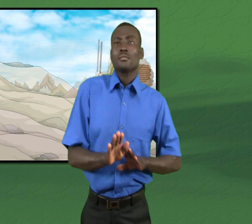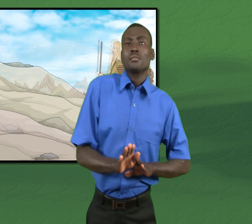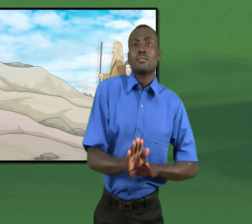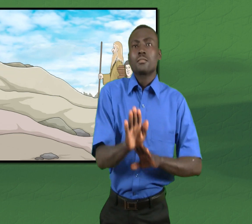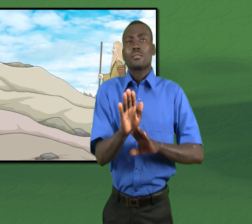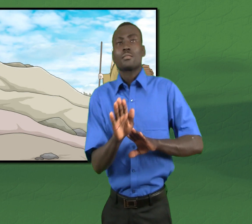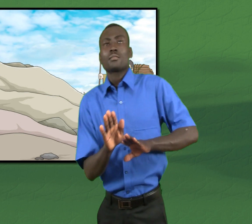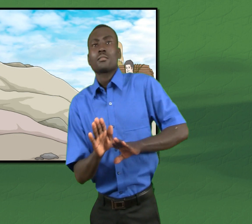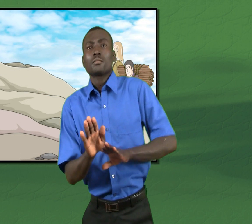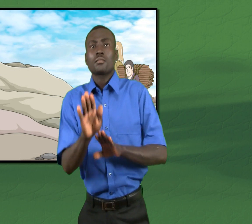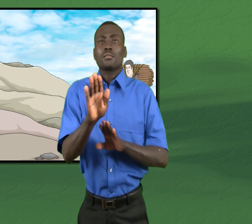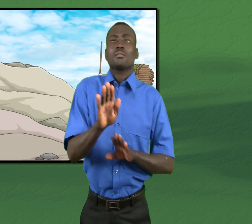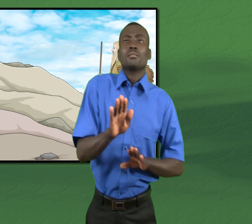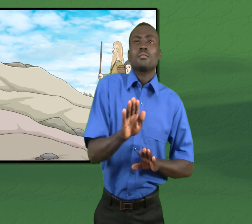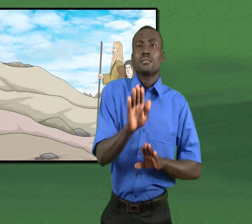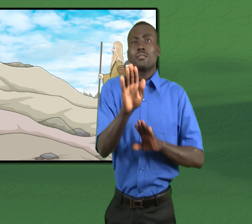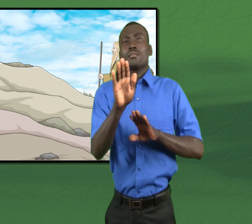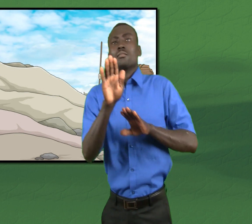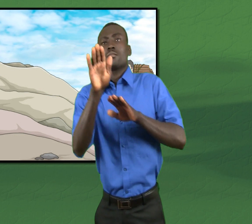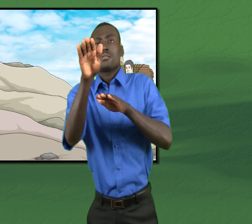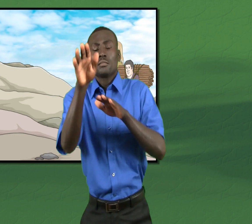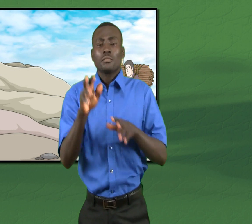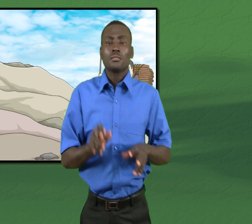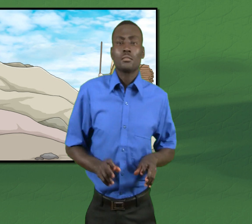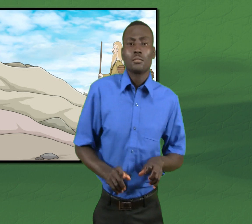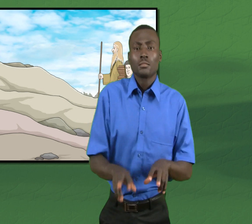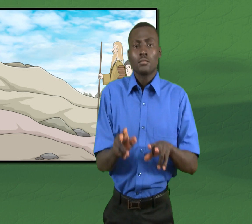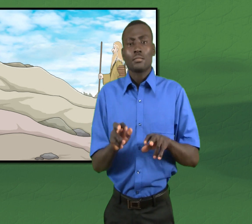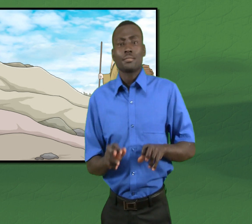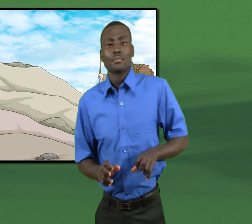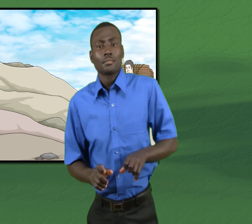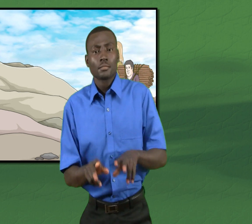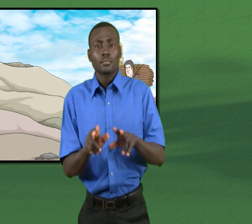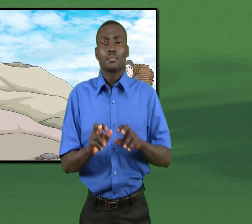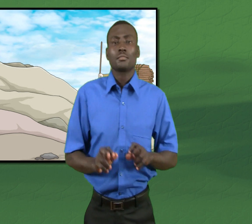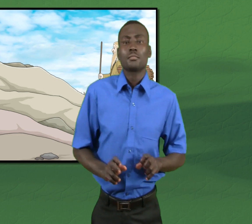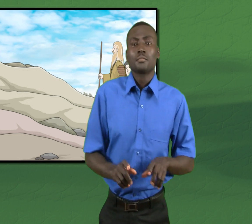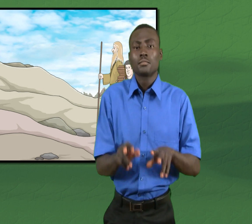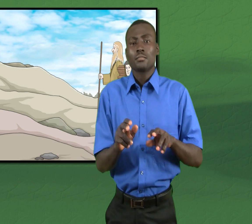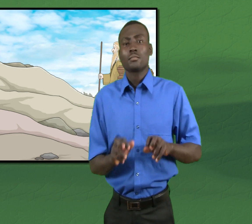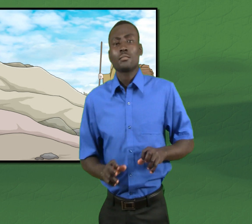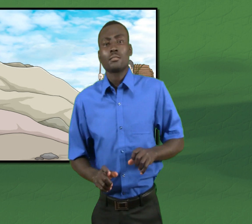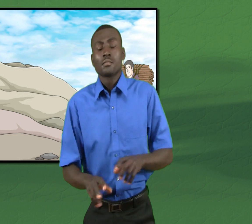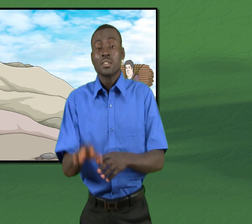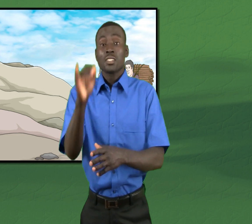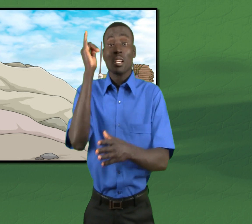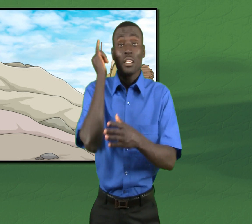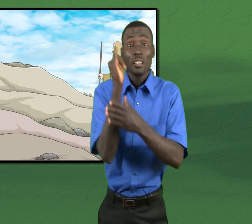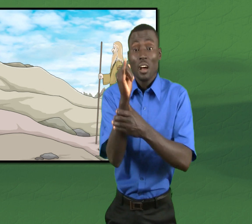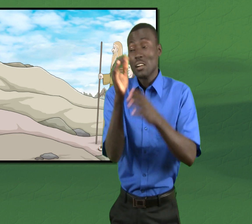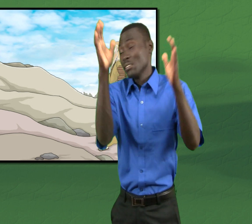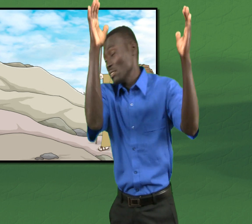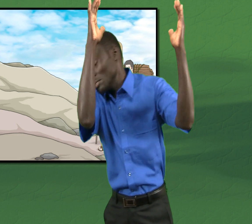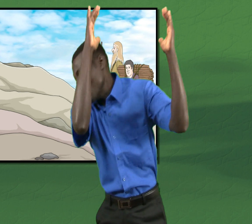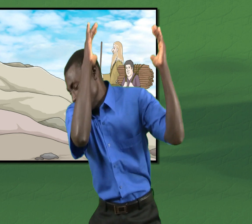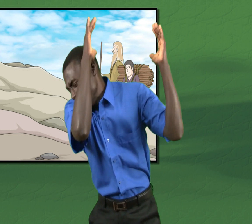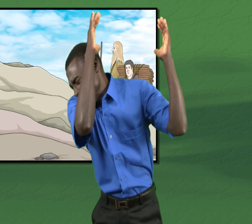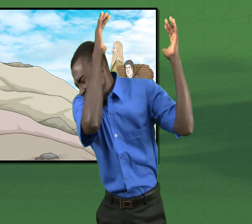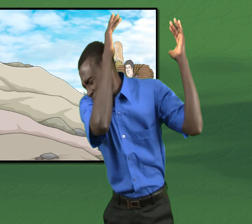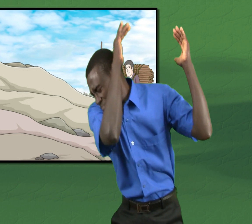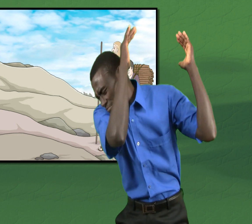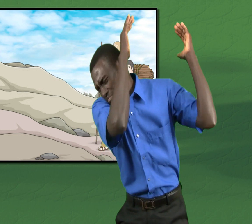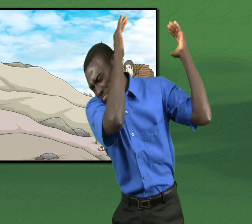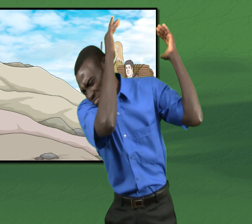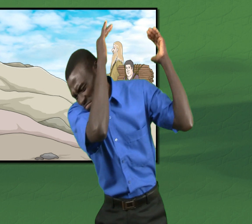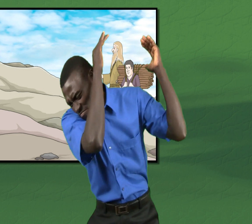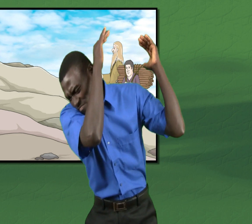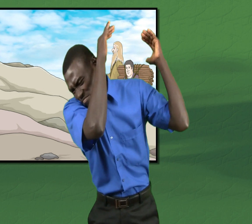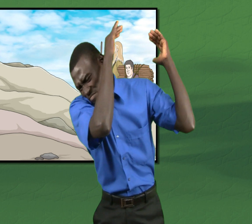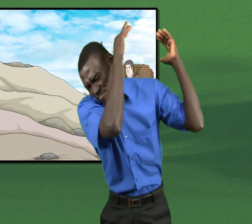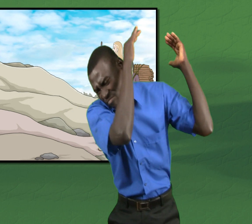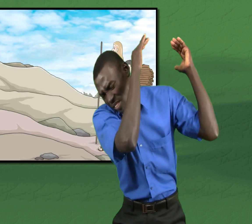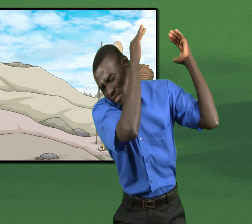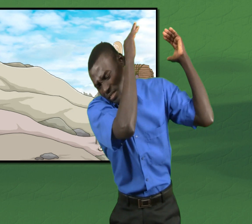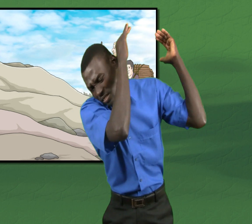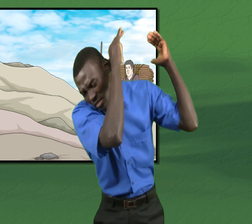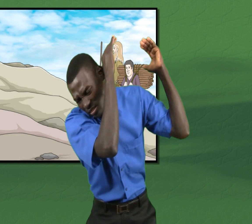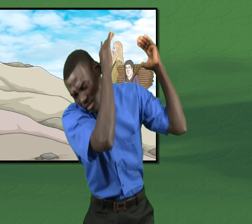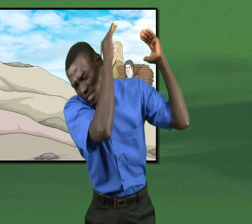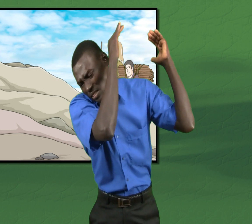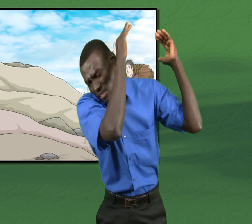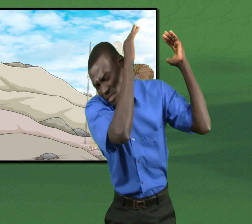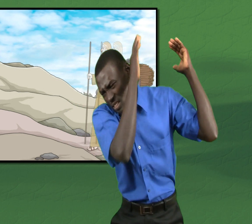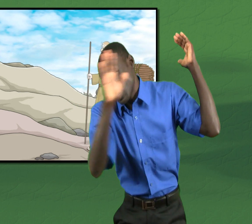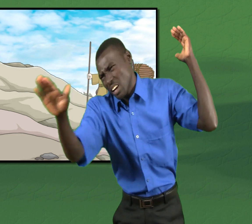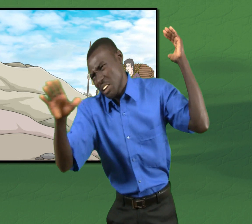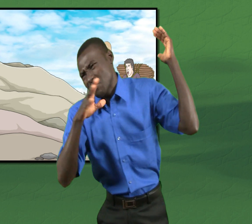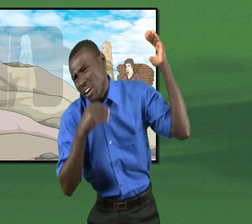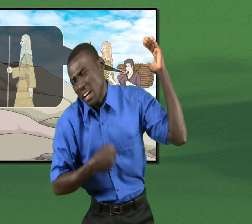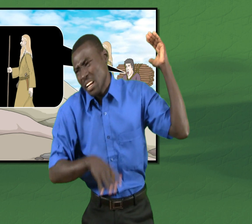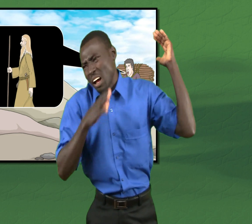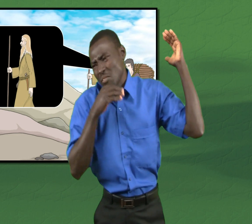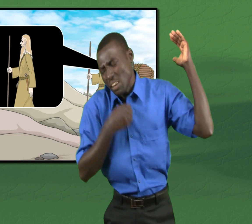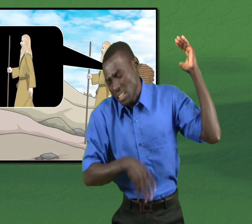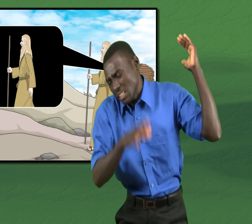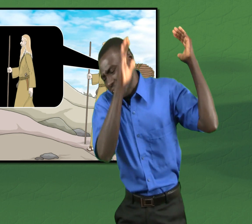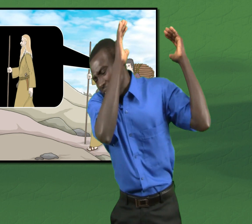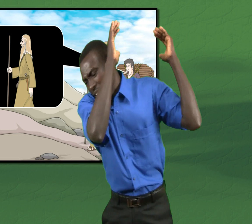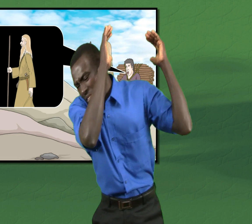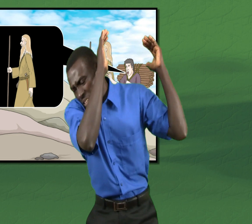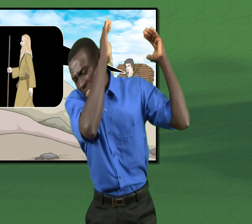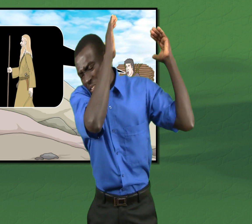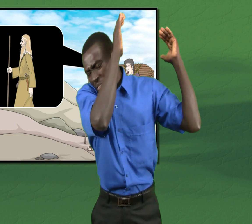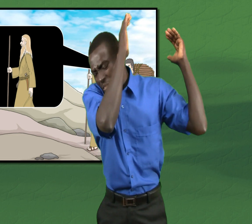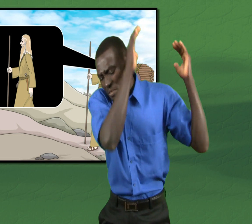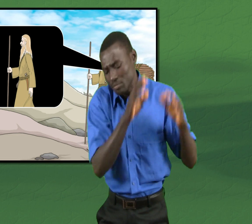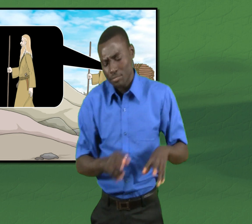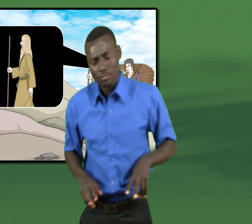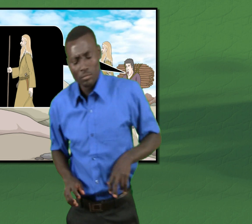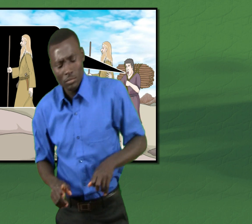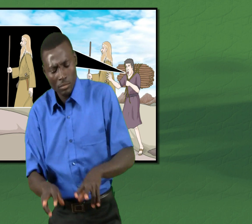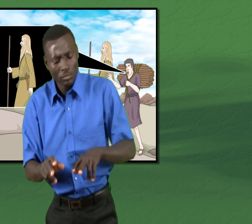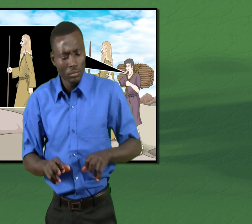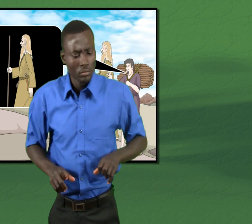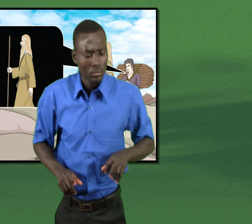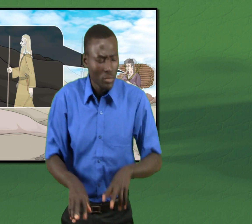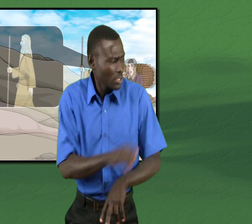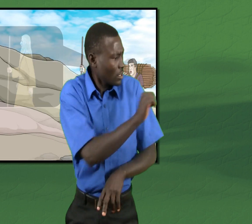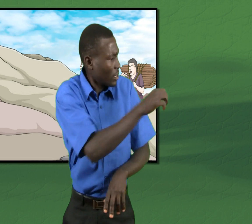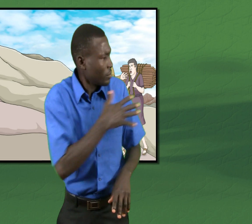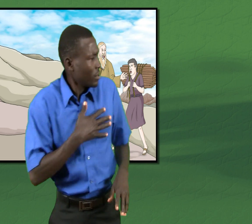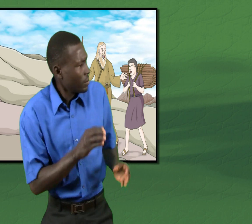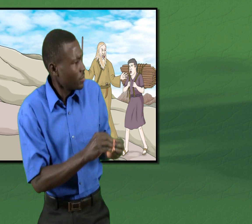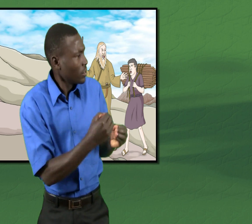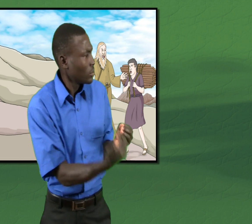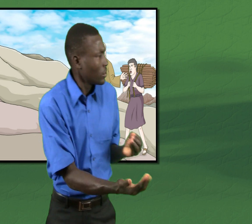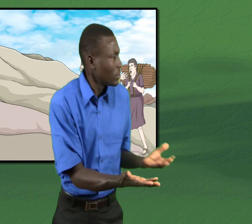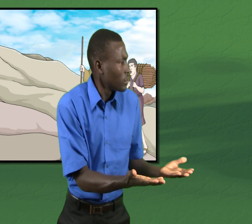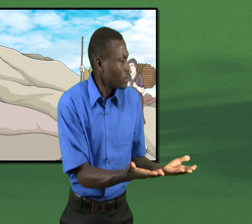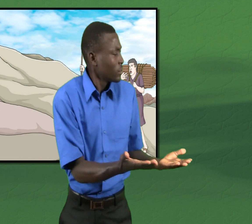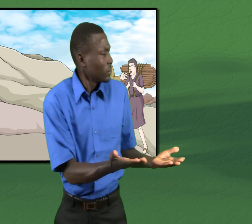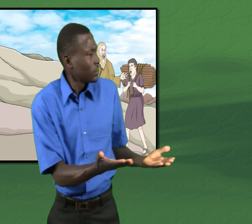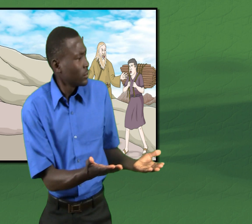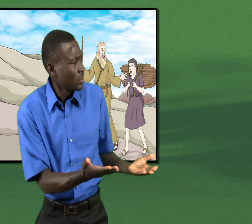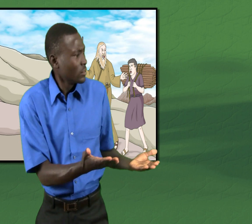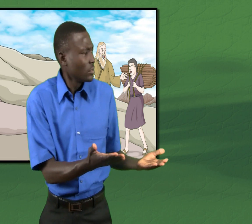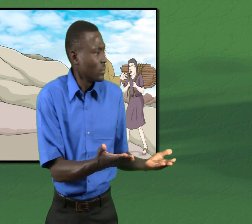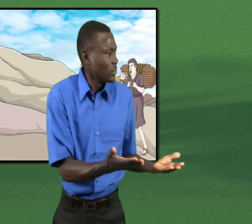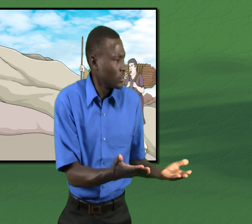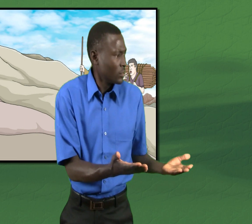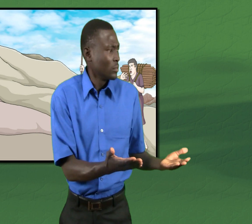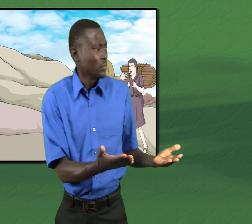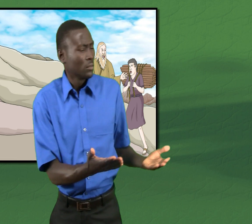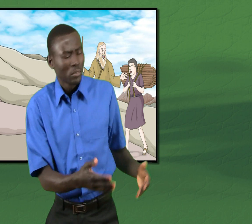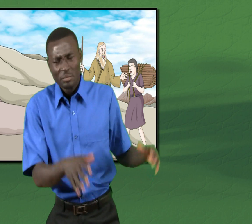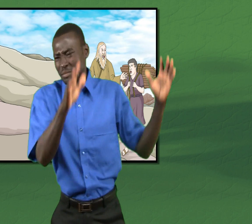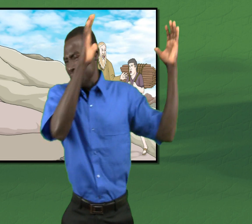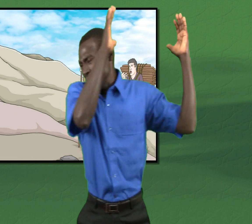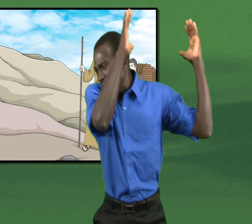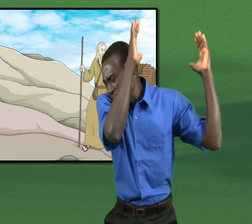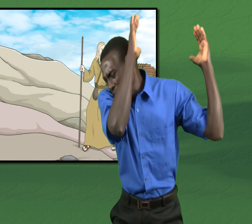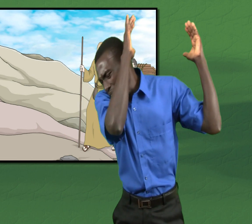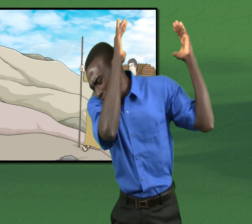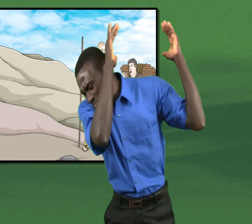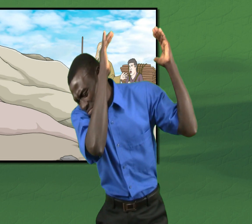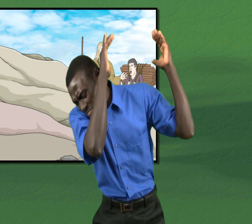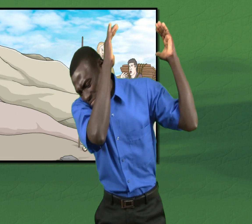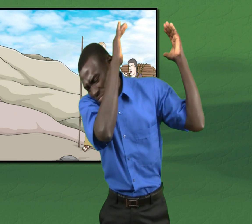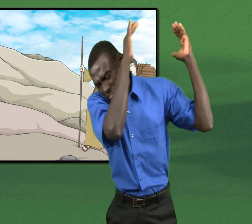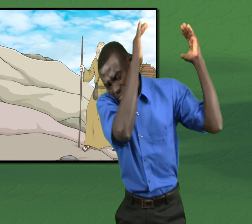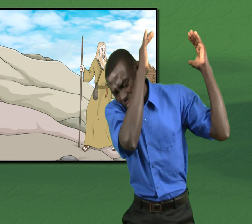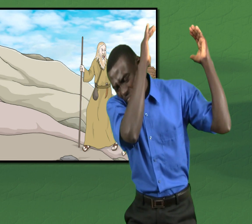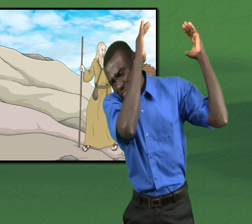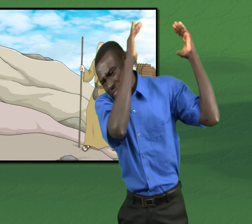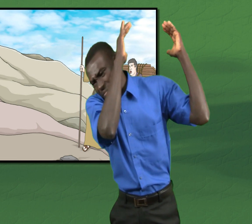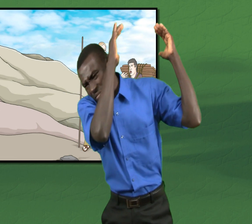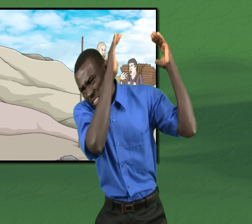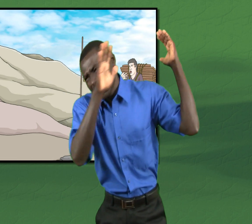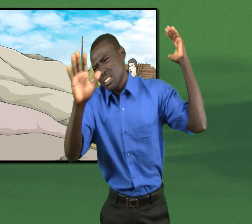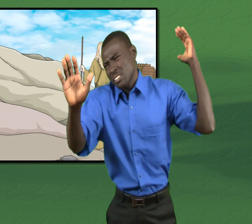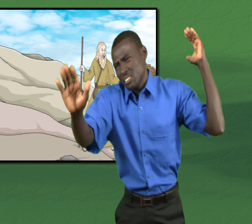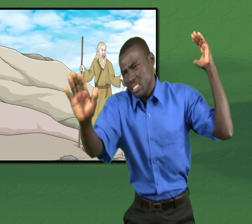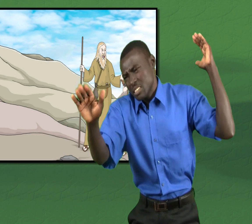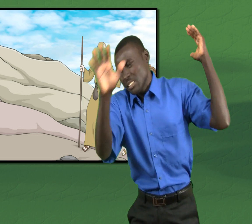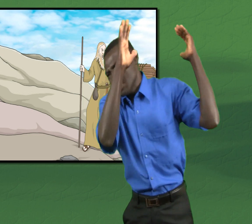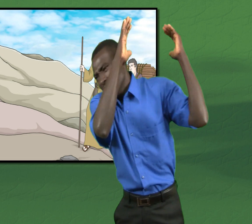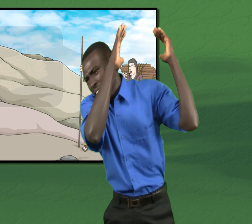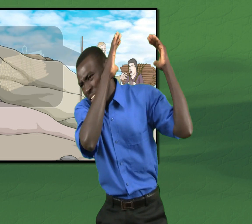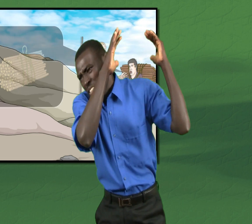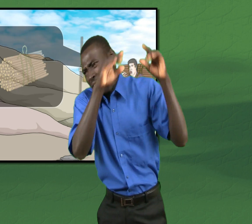Then Isaac said to his father Abraham, “My father!” “Here I am, my son,” he replied.